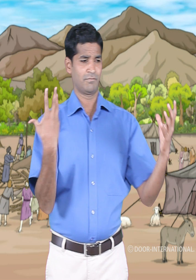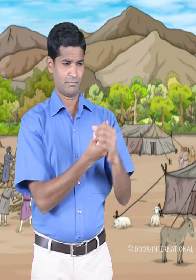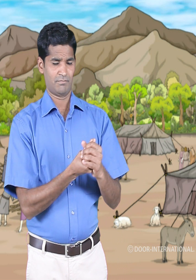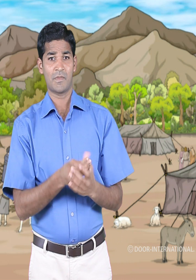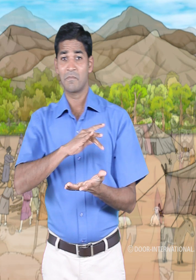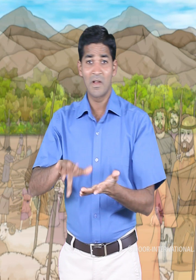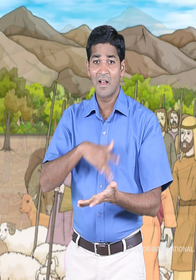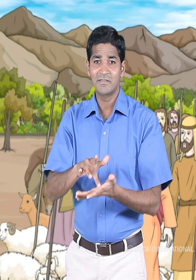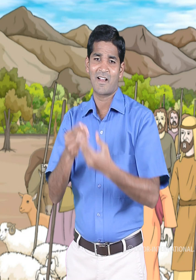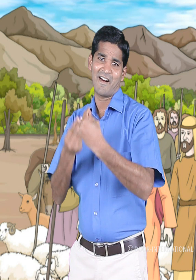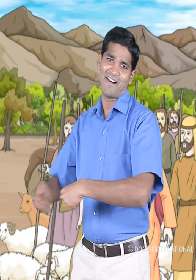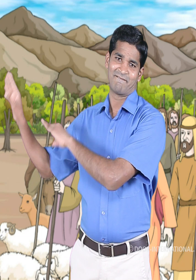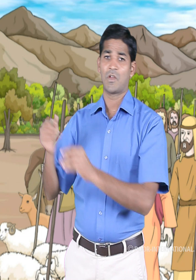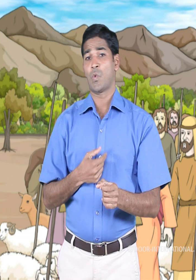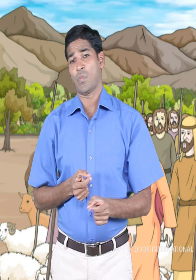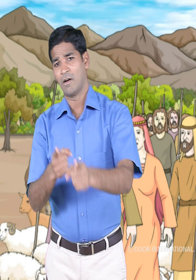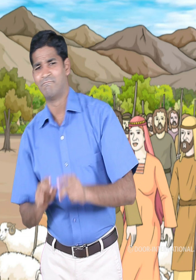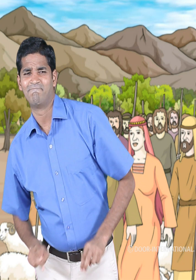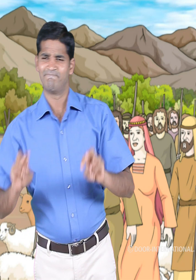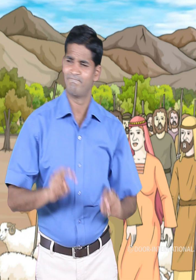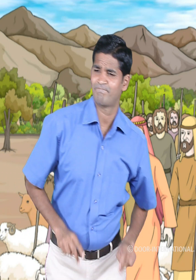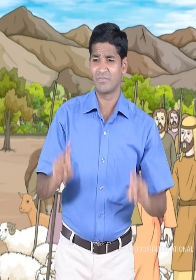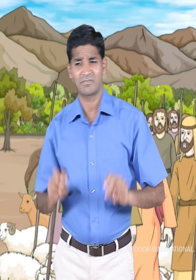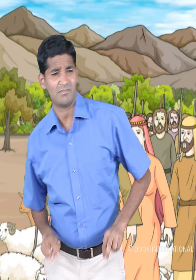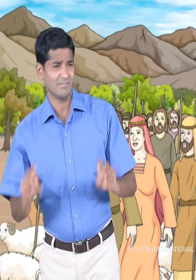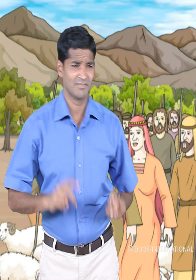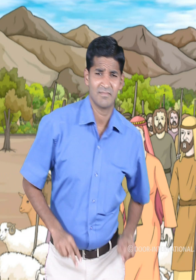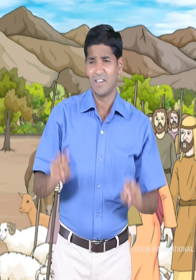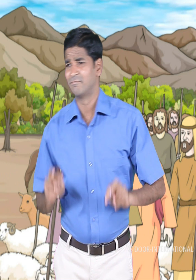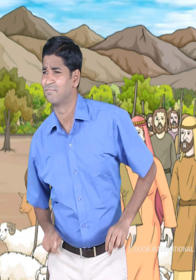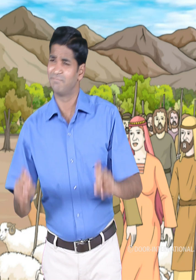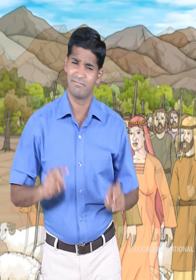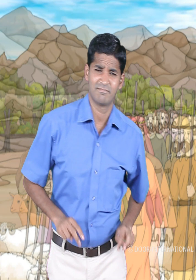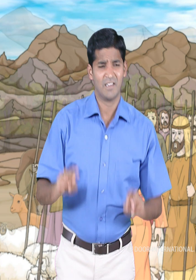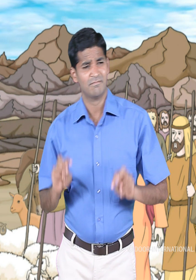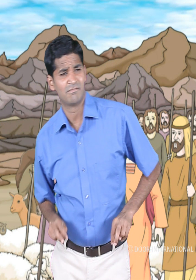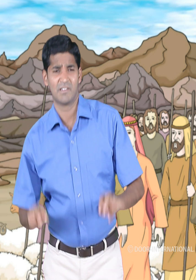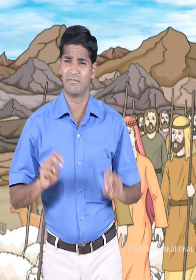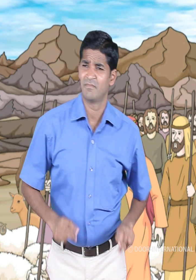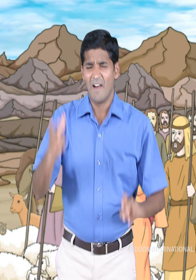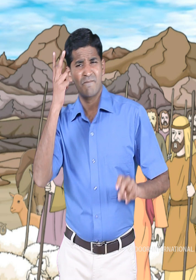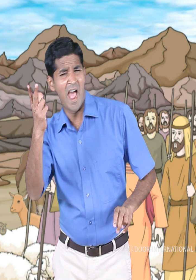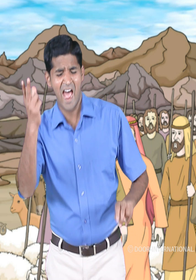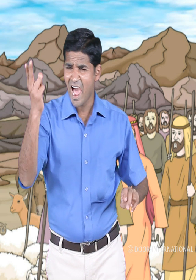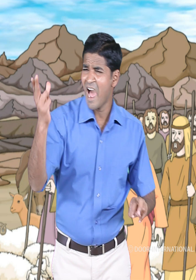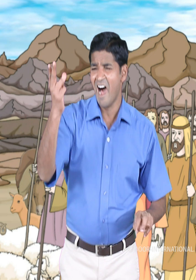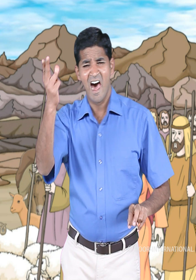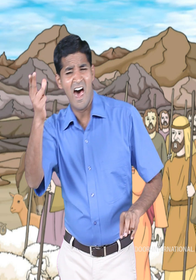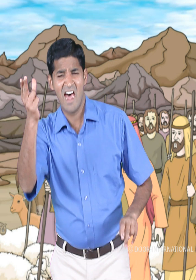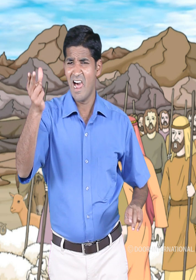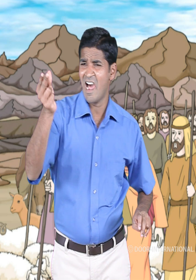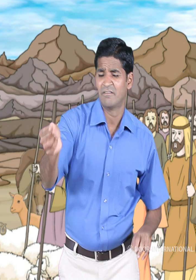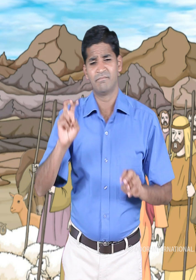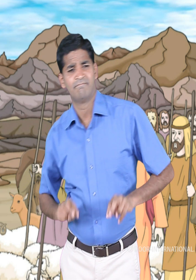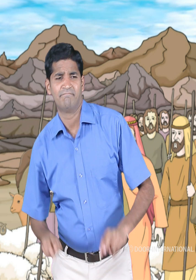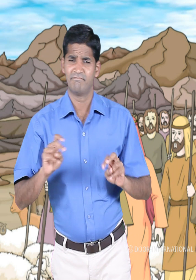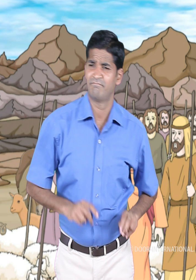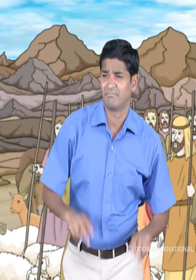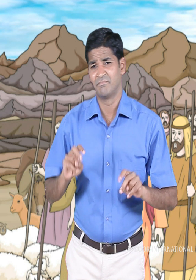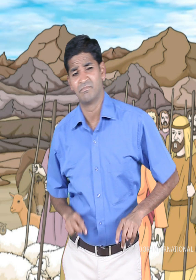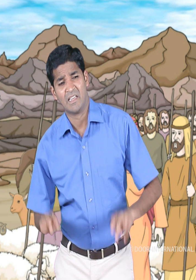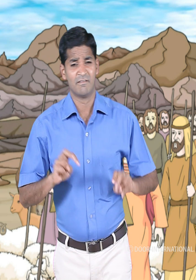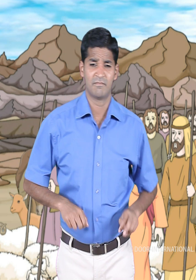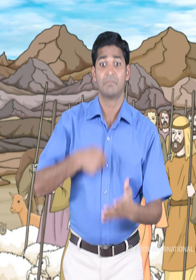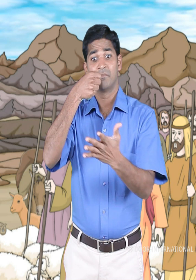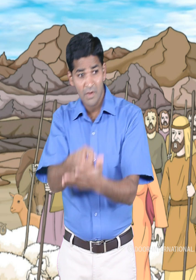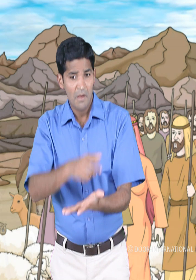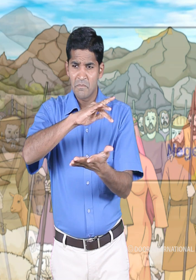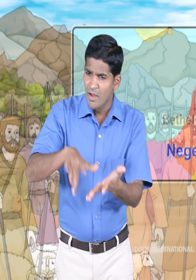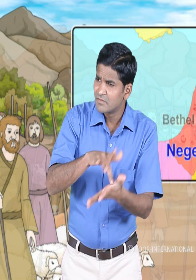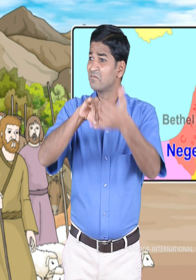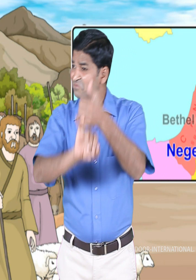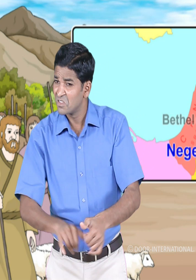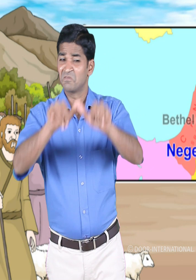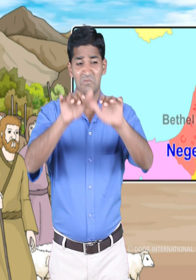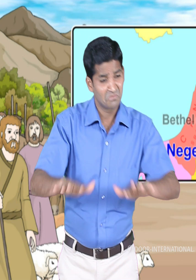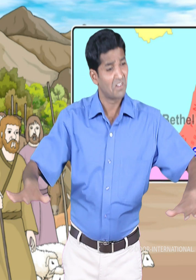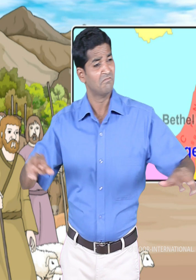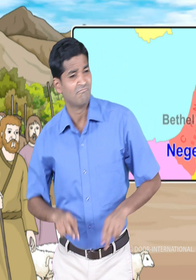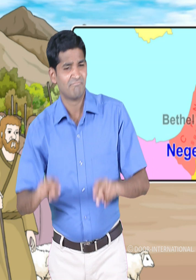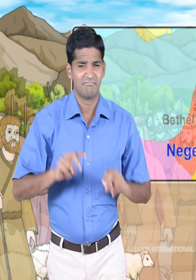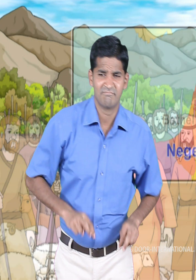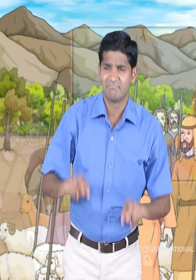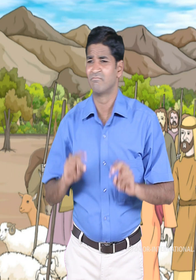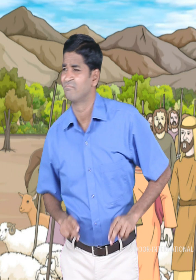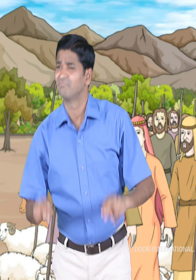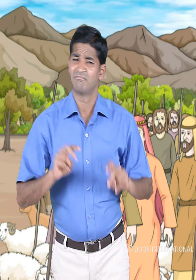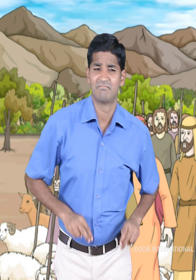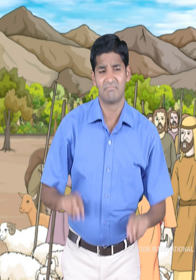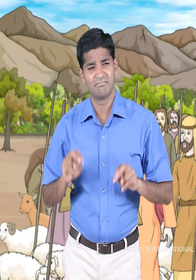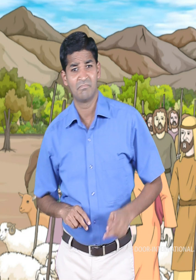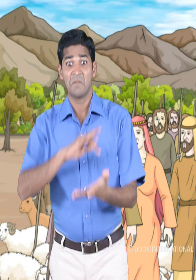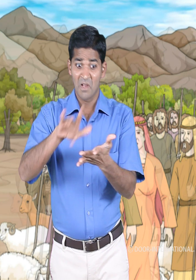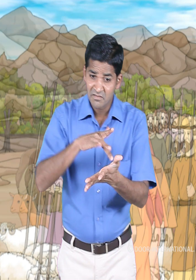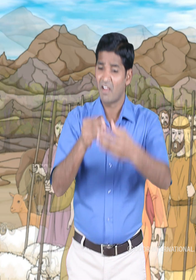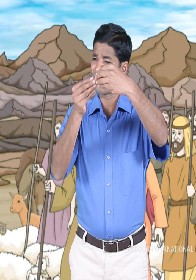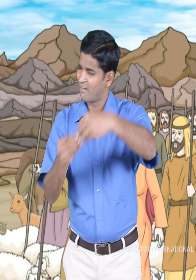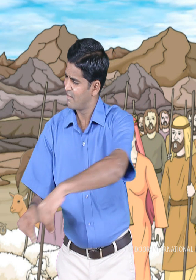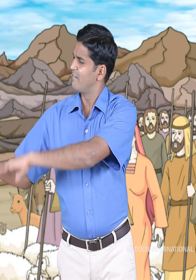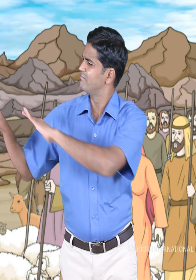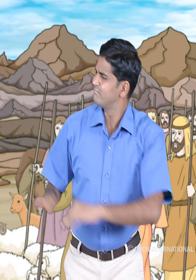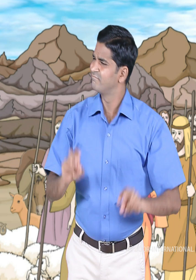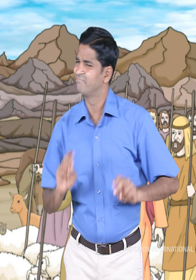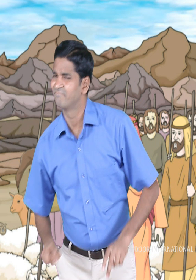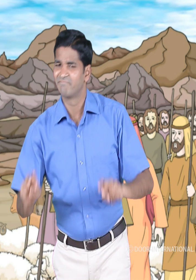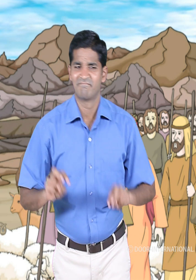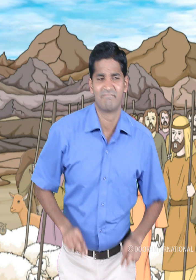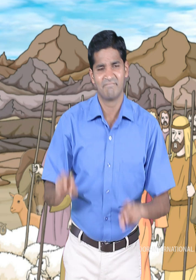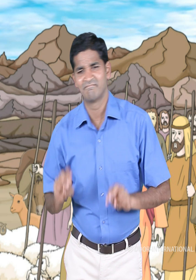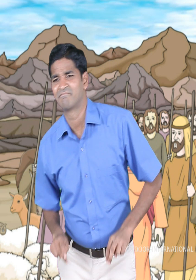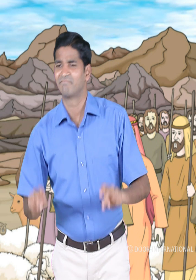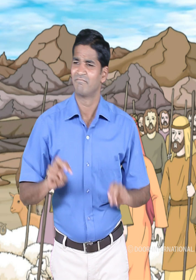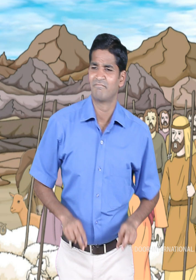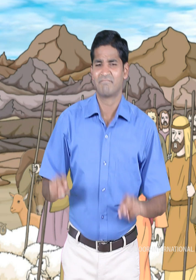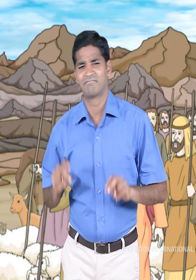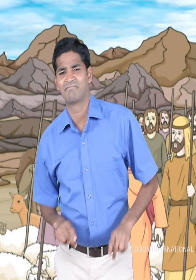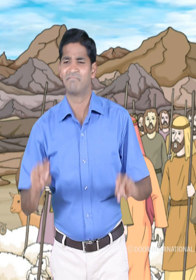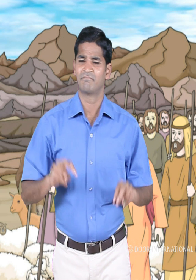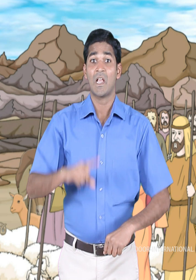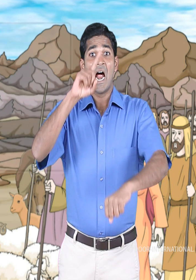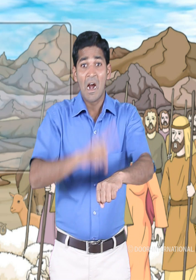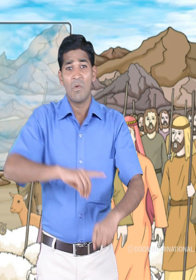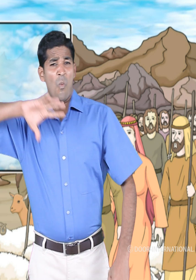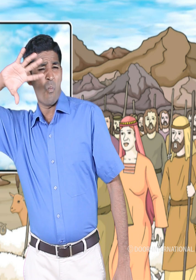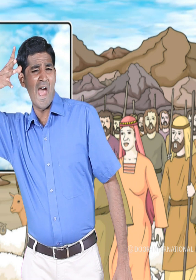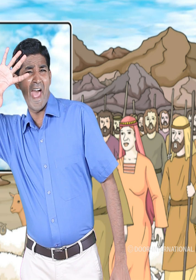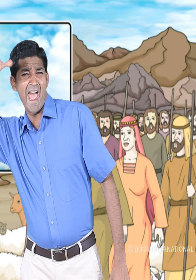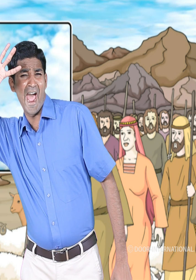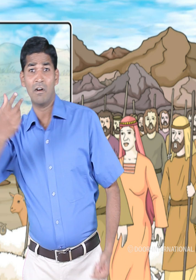And Abram journeyed on toward the Negev.